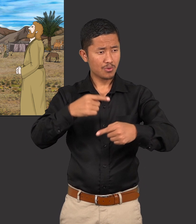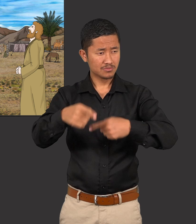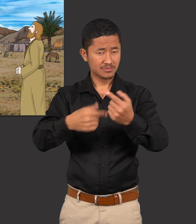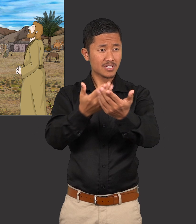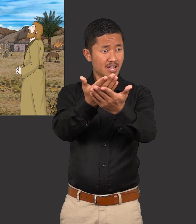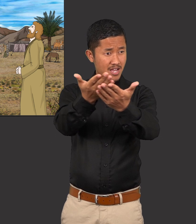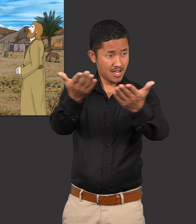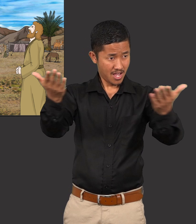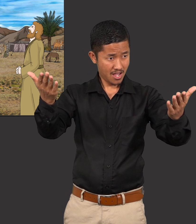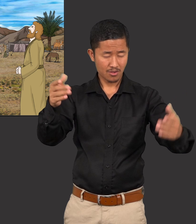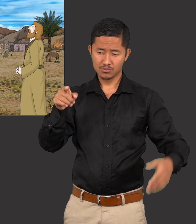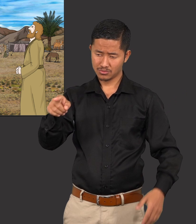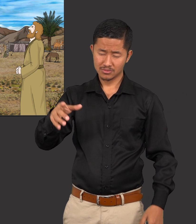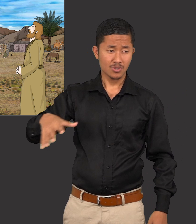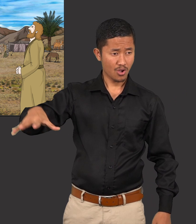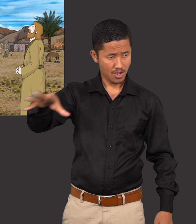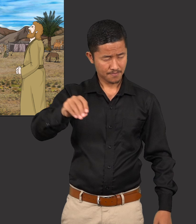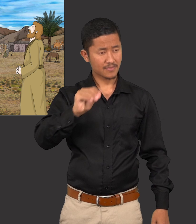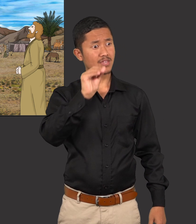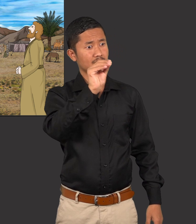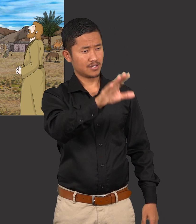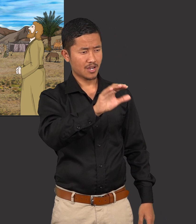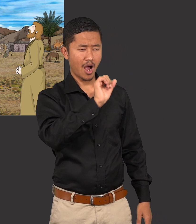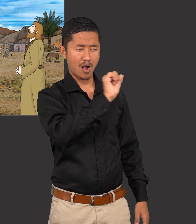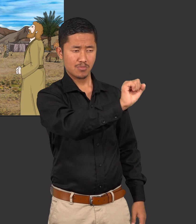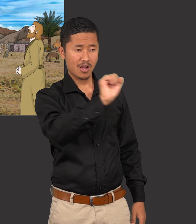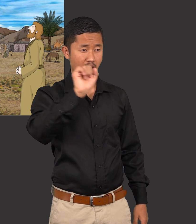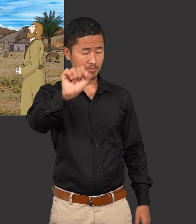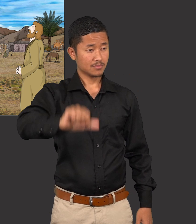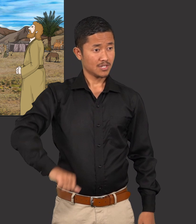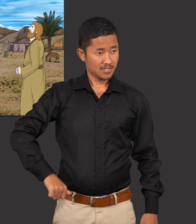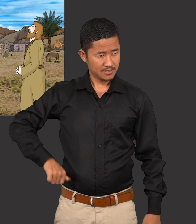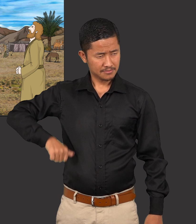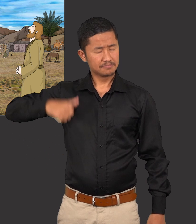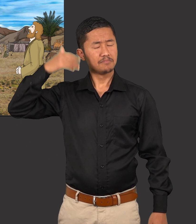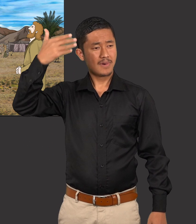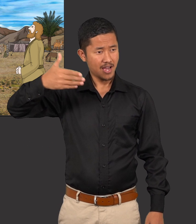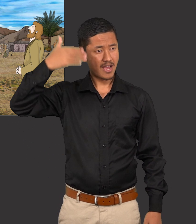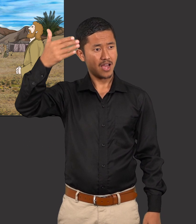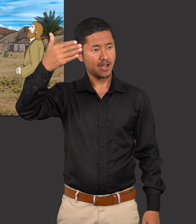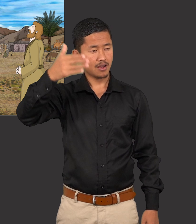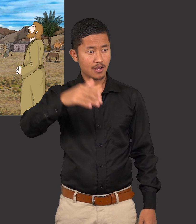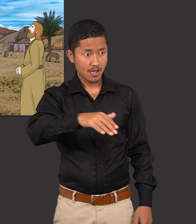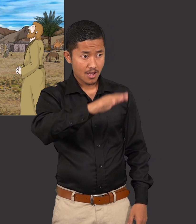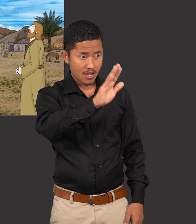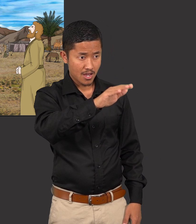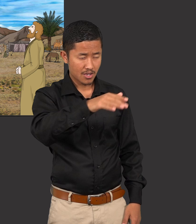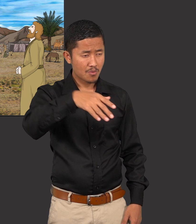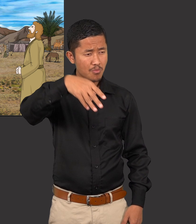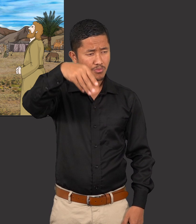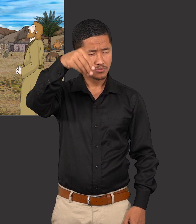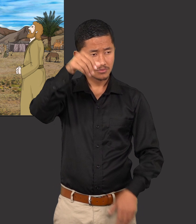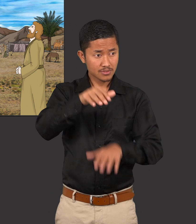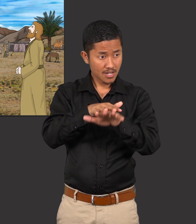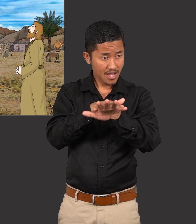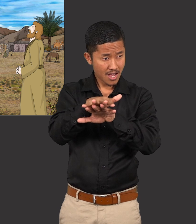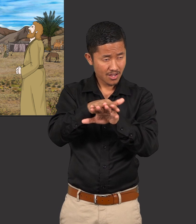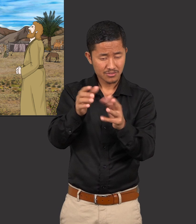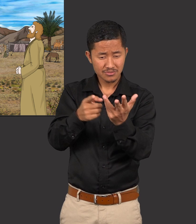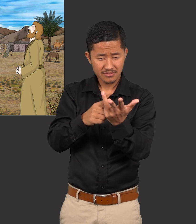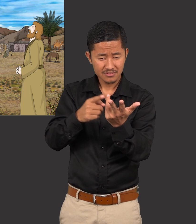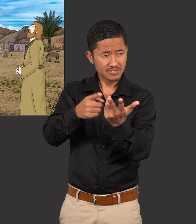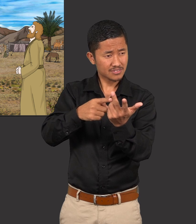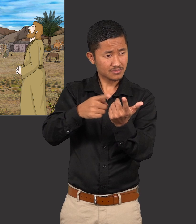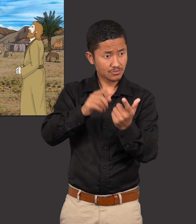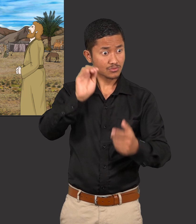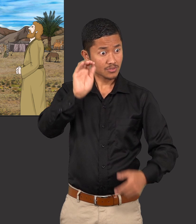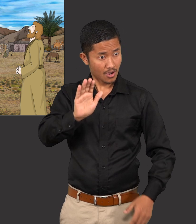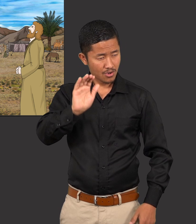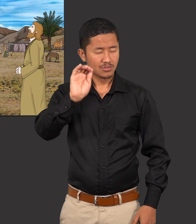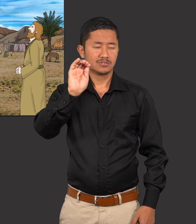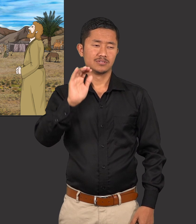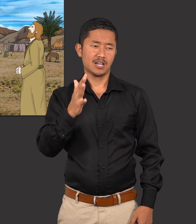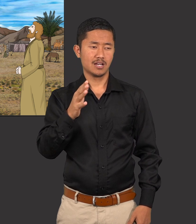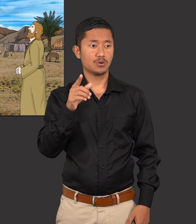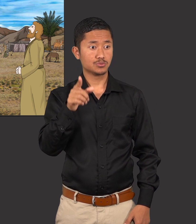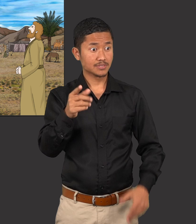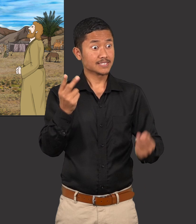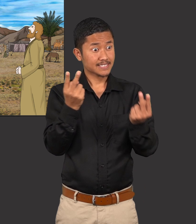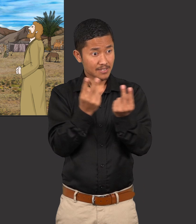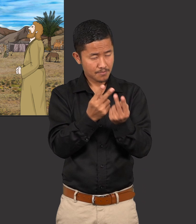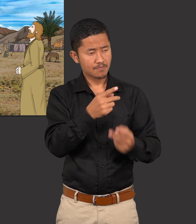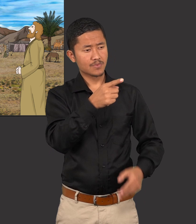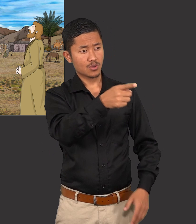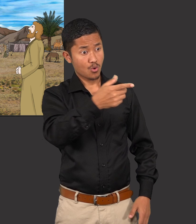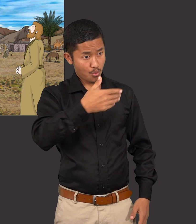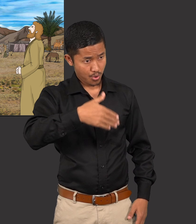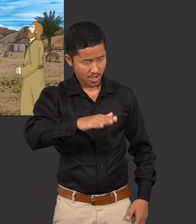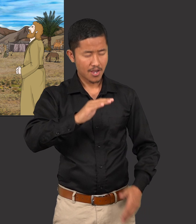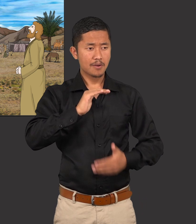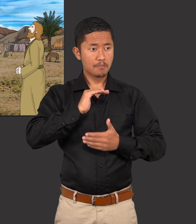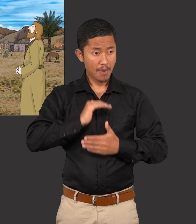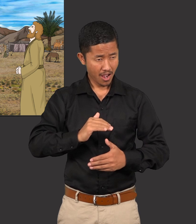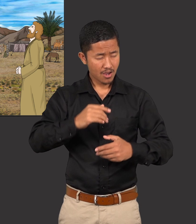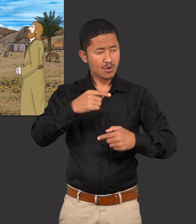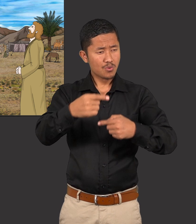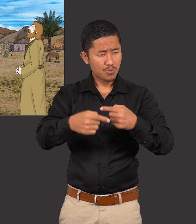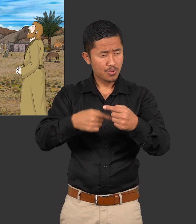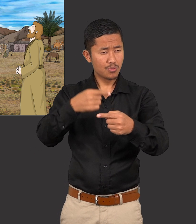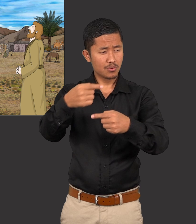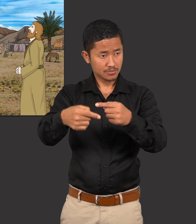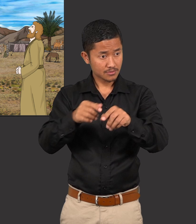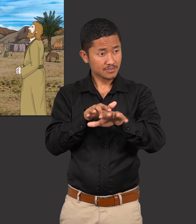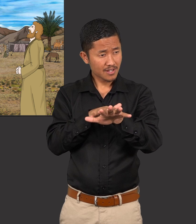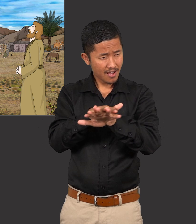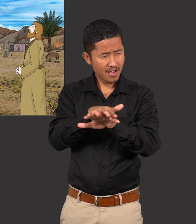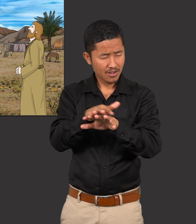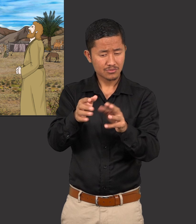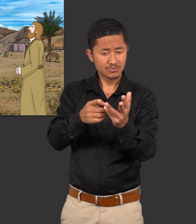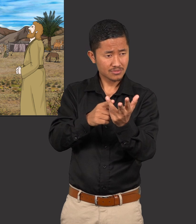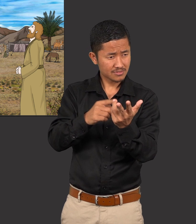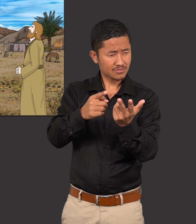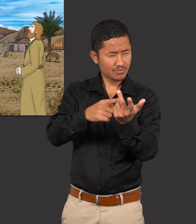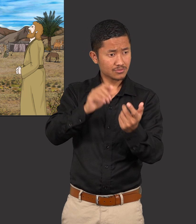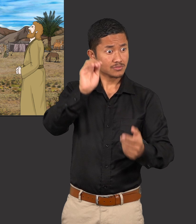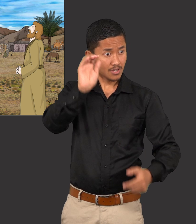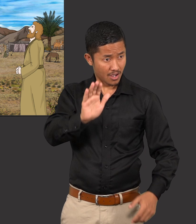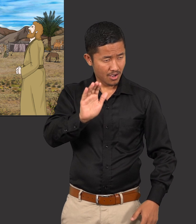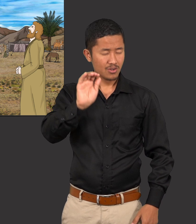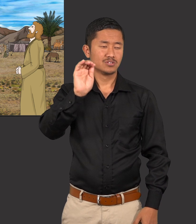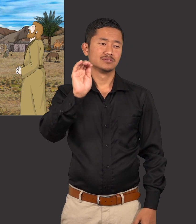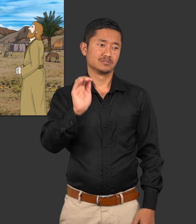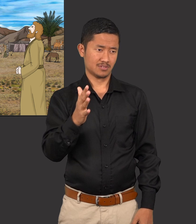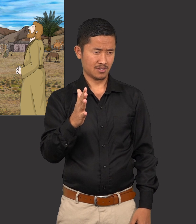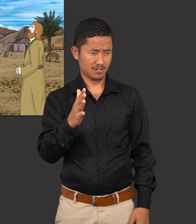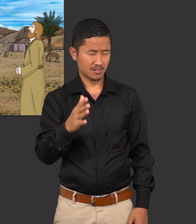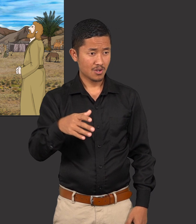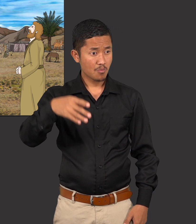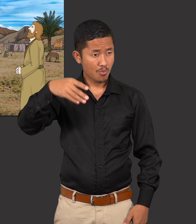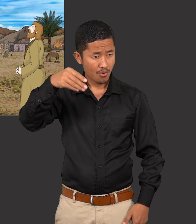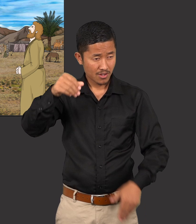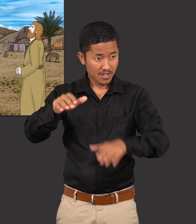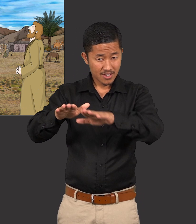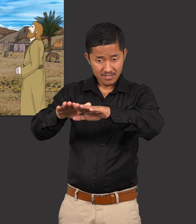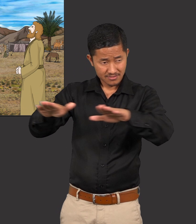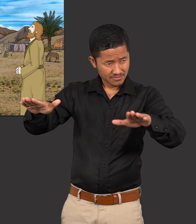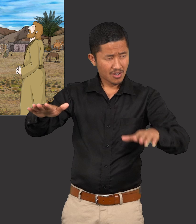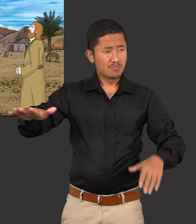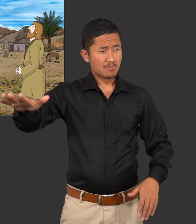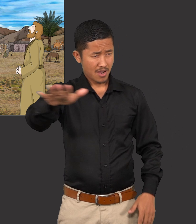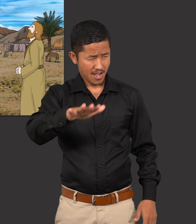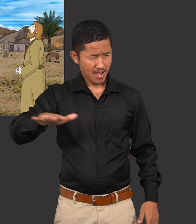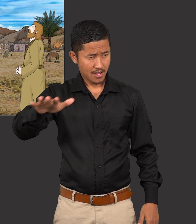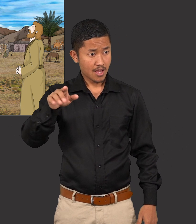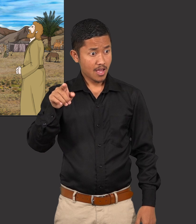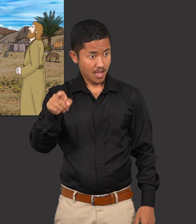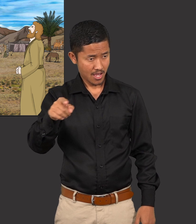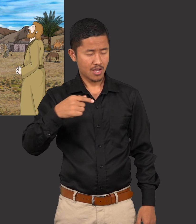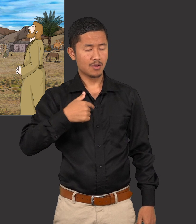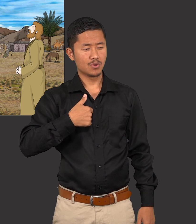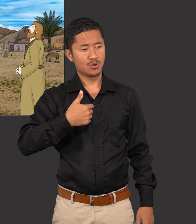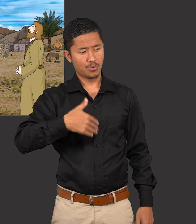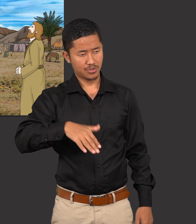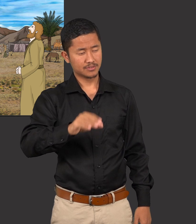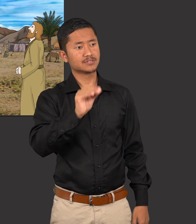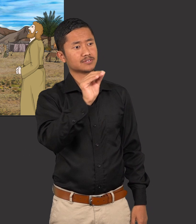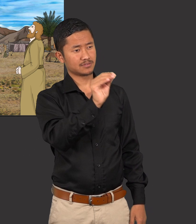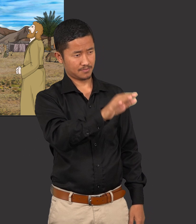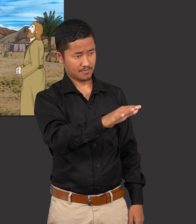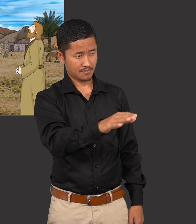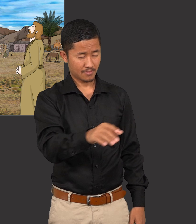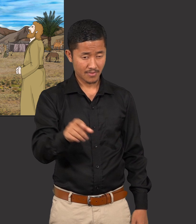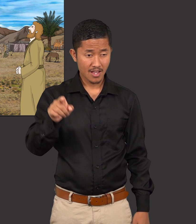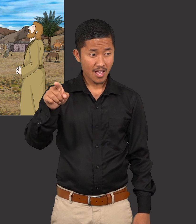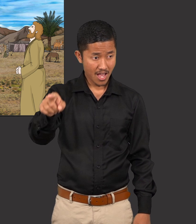I will make your offspring like the dust of the earth, so that if one could count the dust of the earth, then your offspring could be counted.